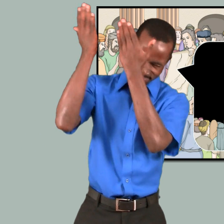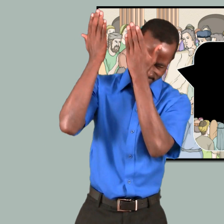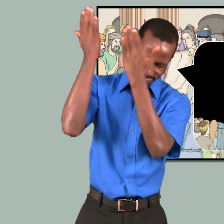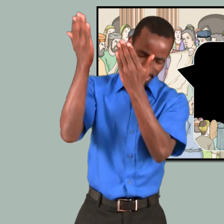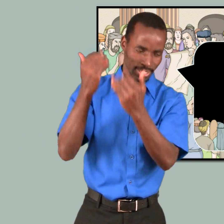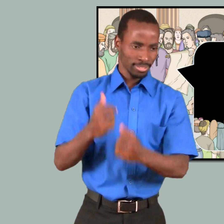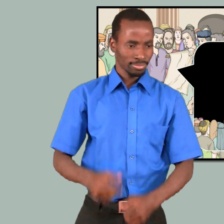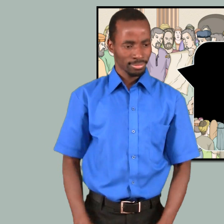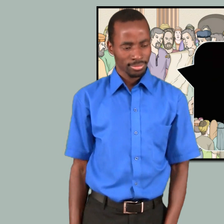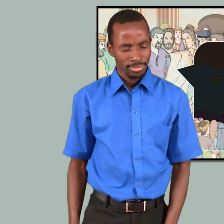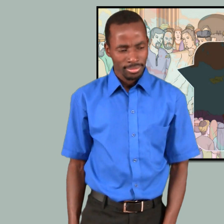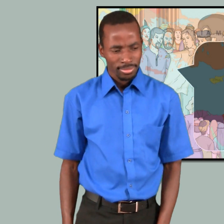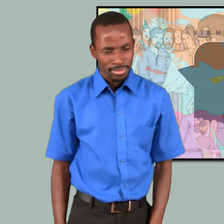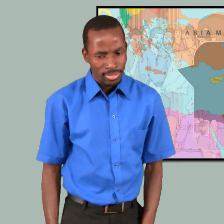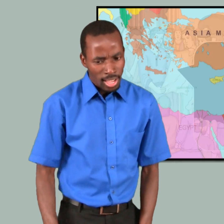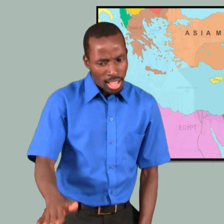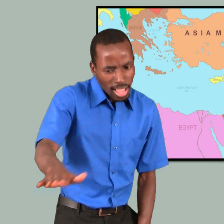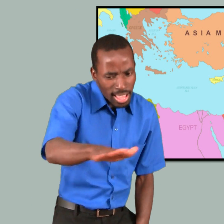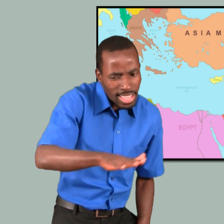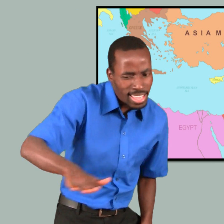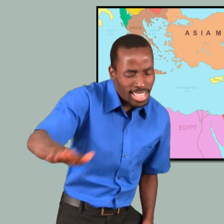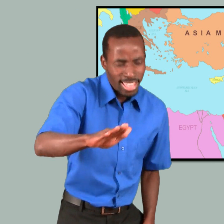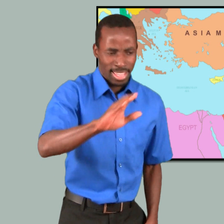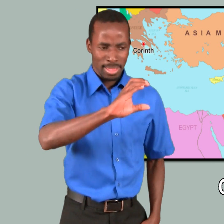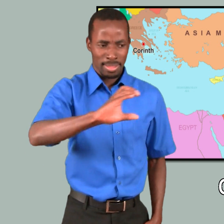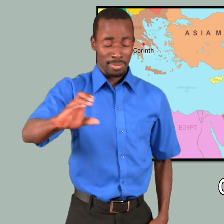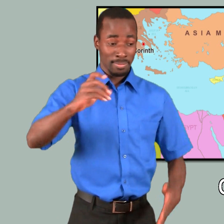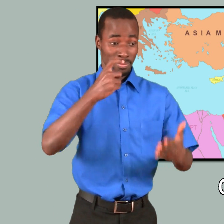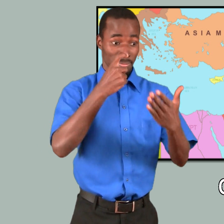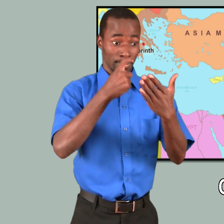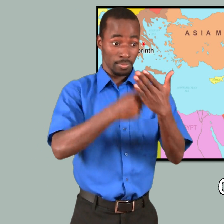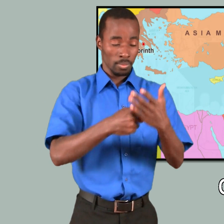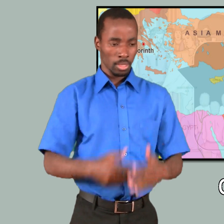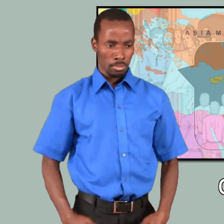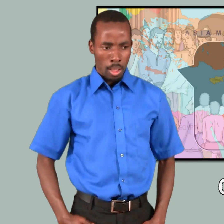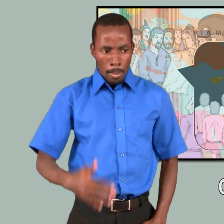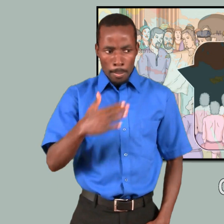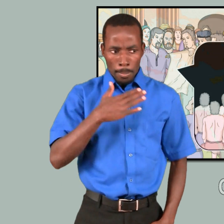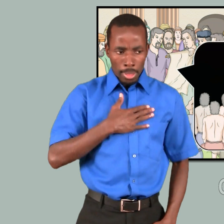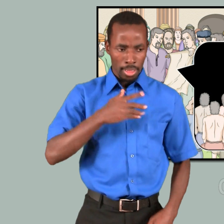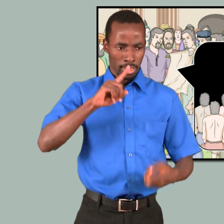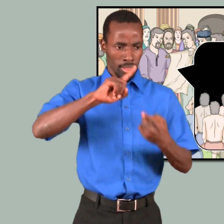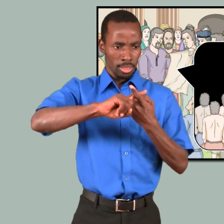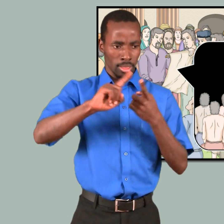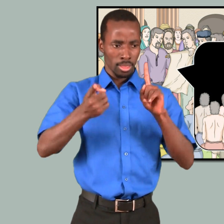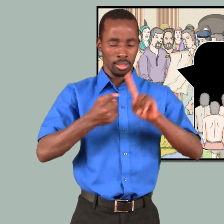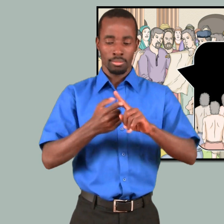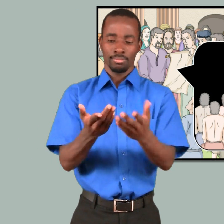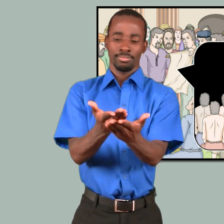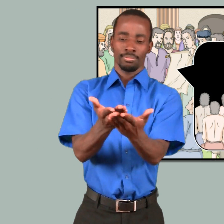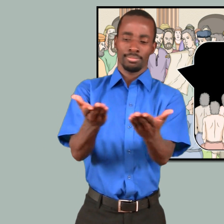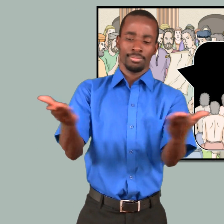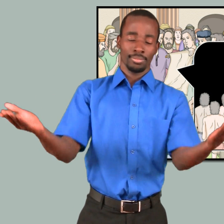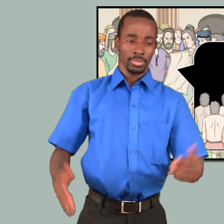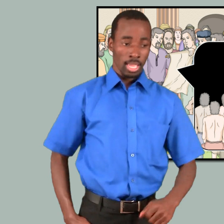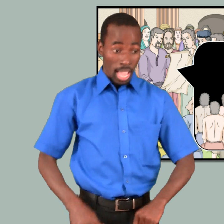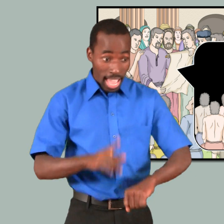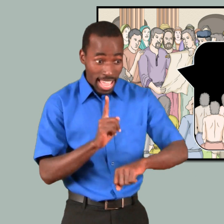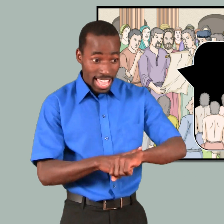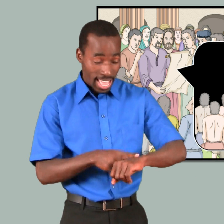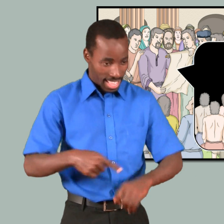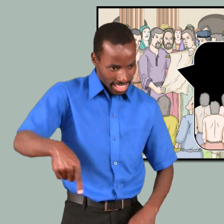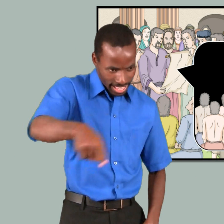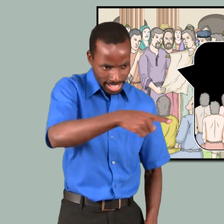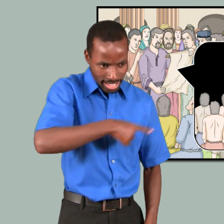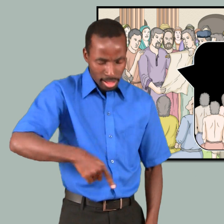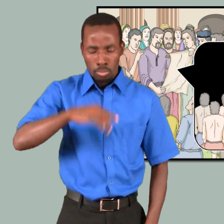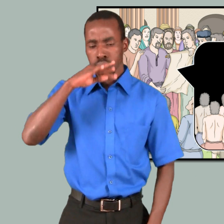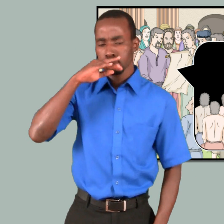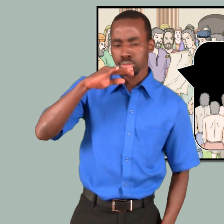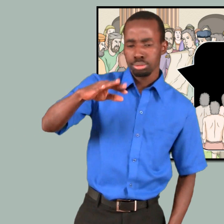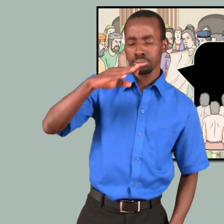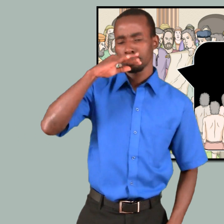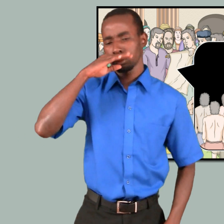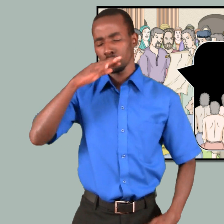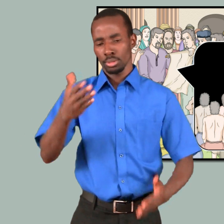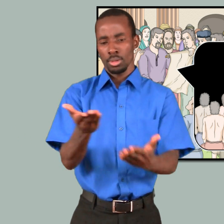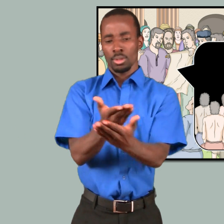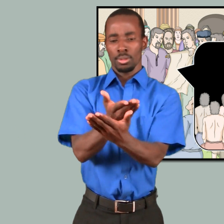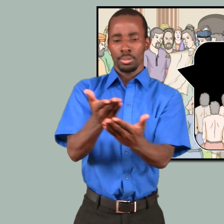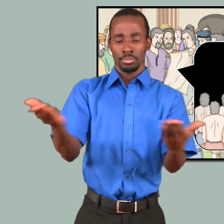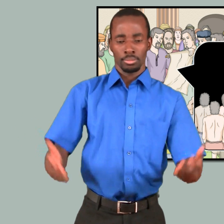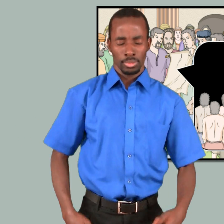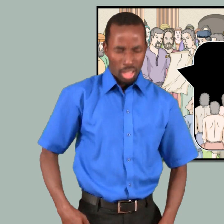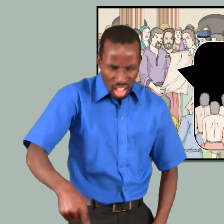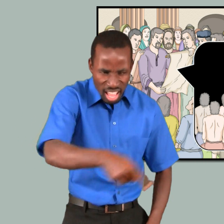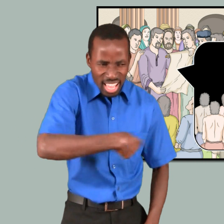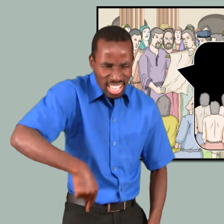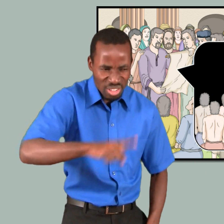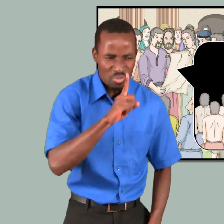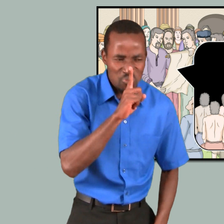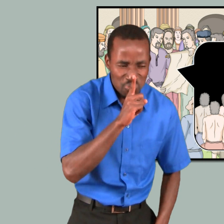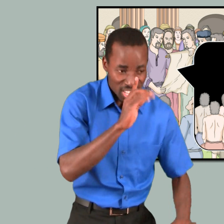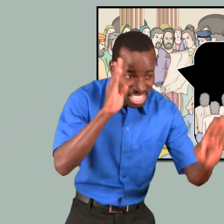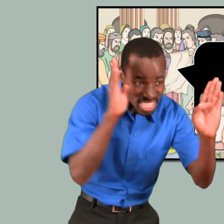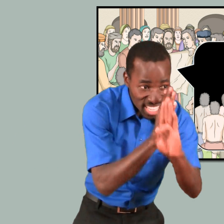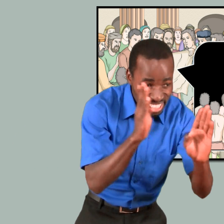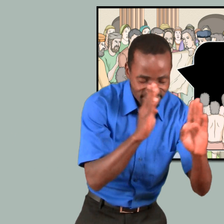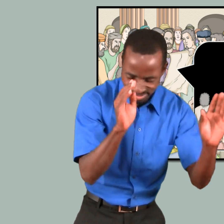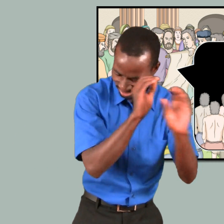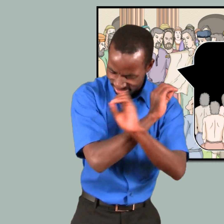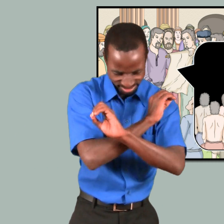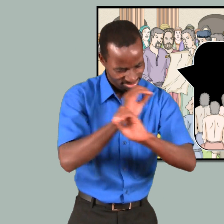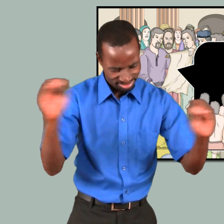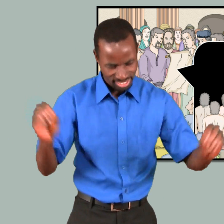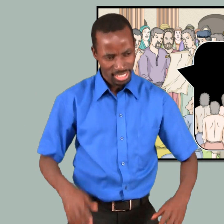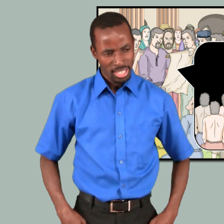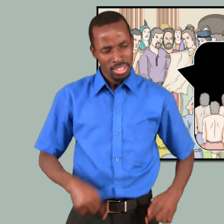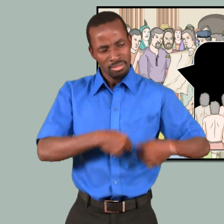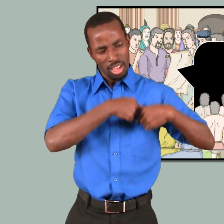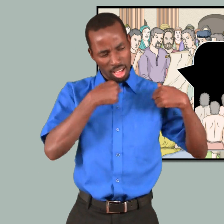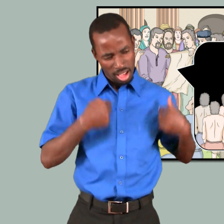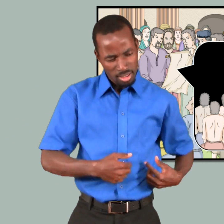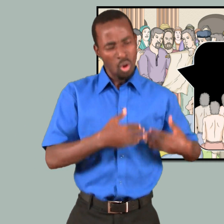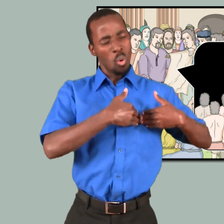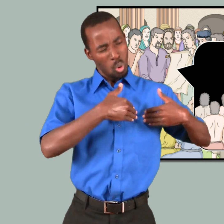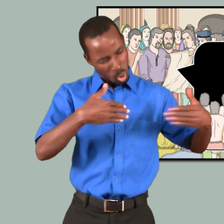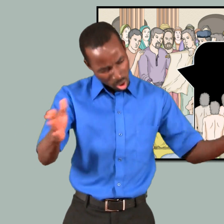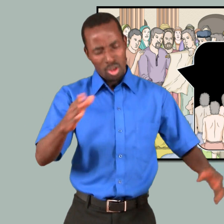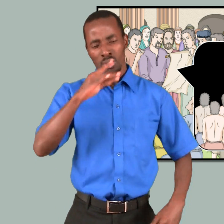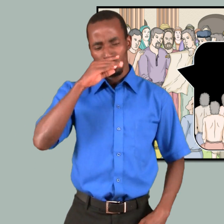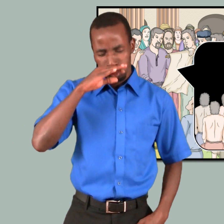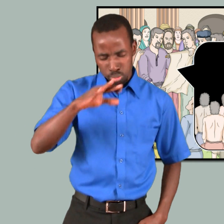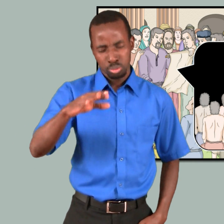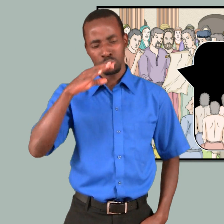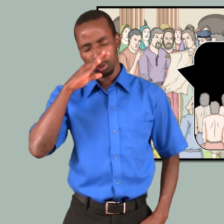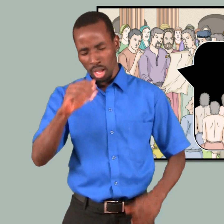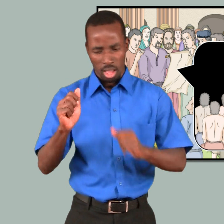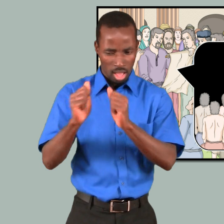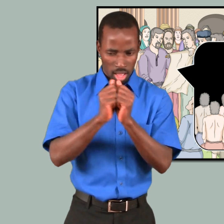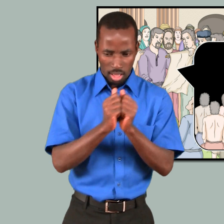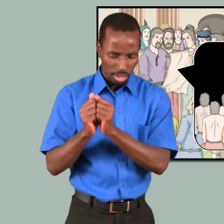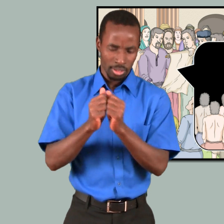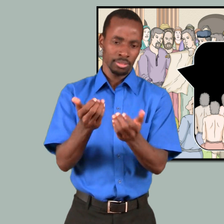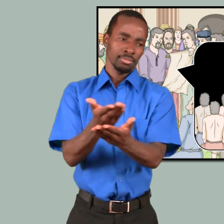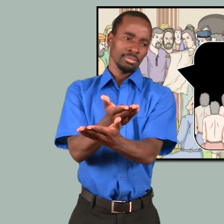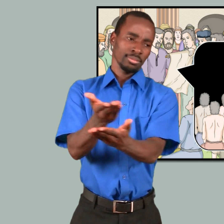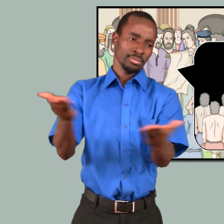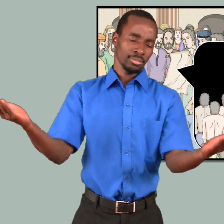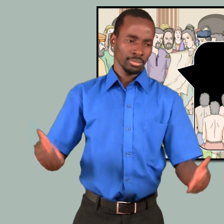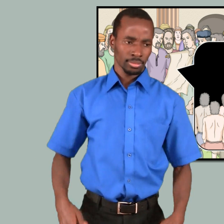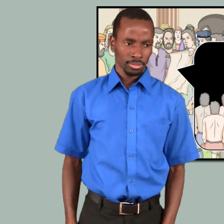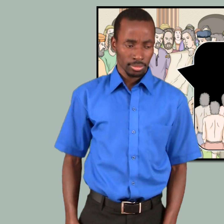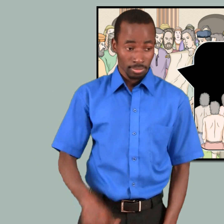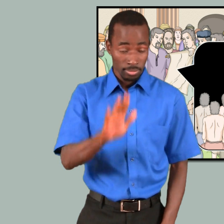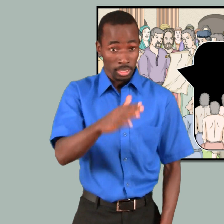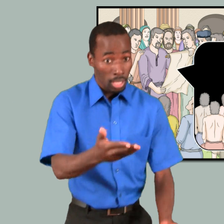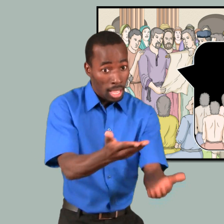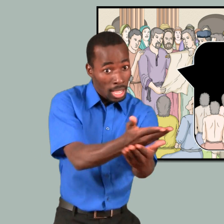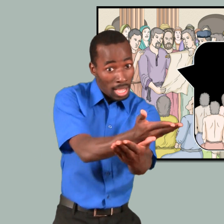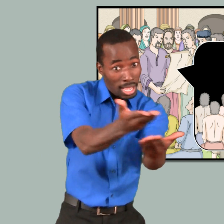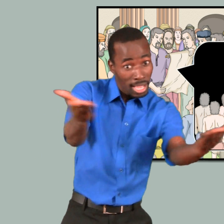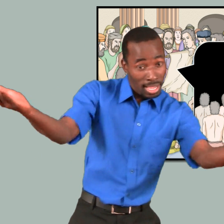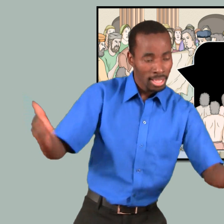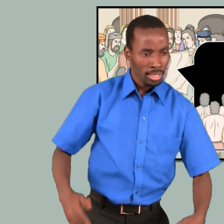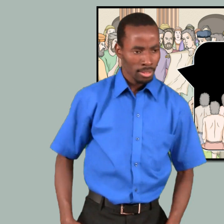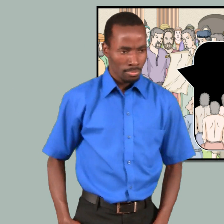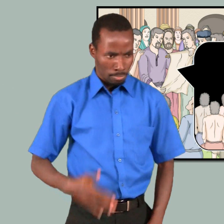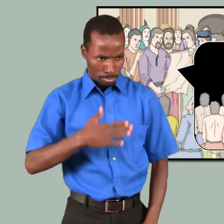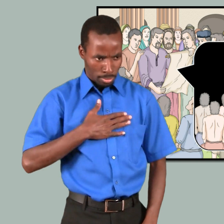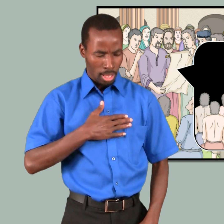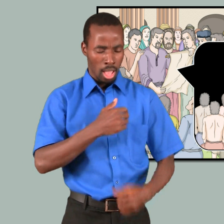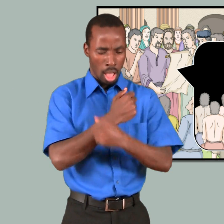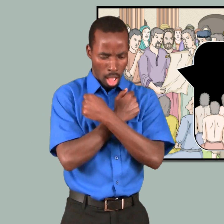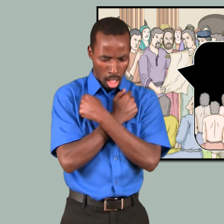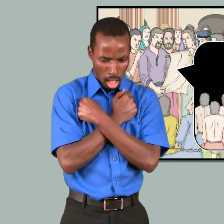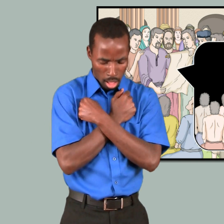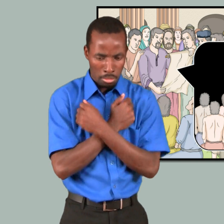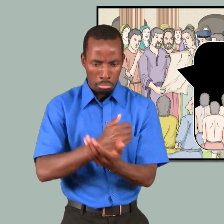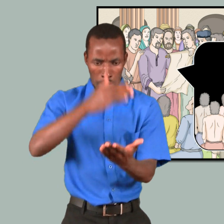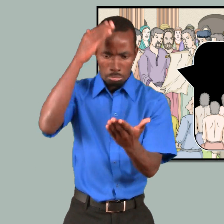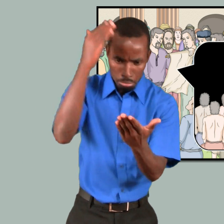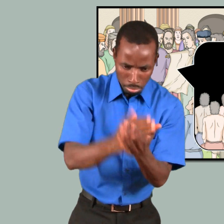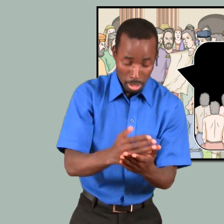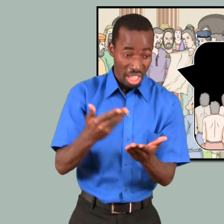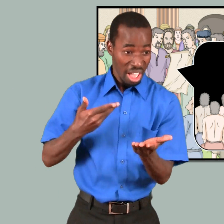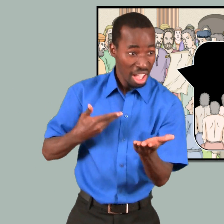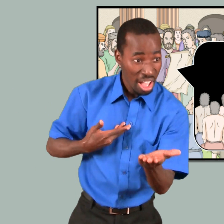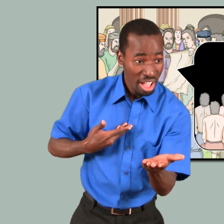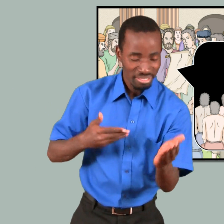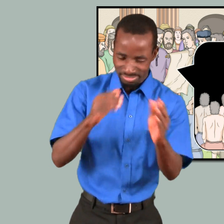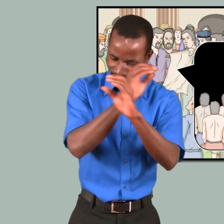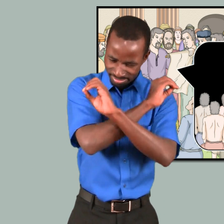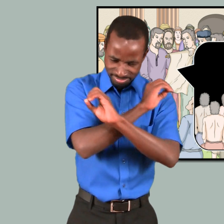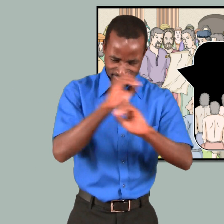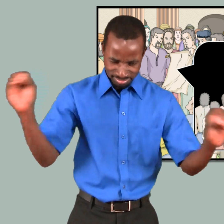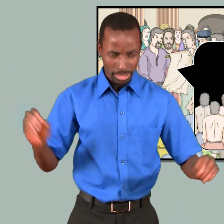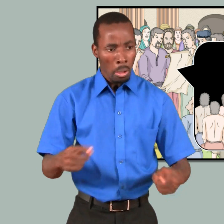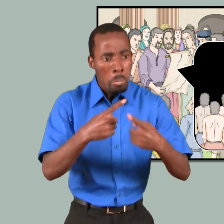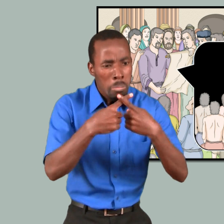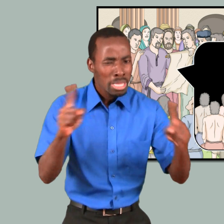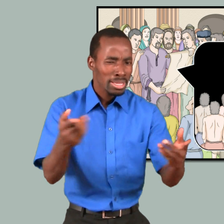We have spoken freely to you, Corinthians. Our hearts are open wide.